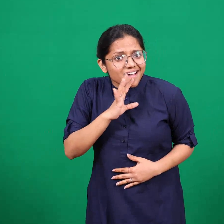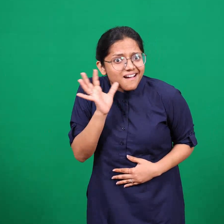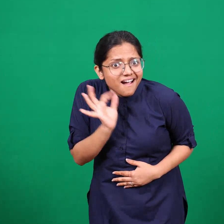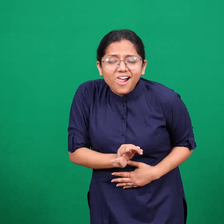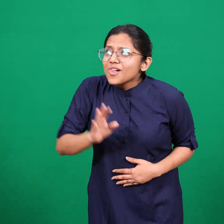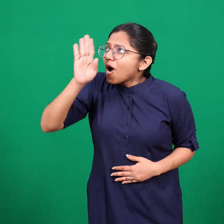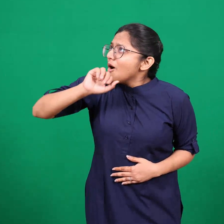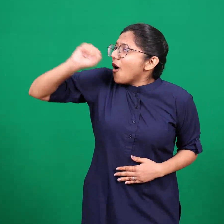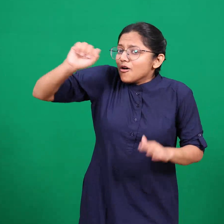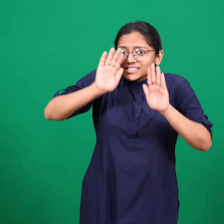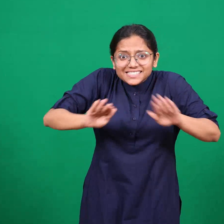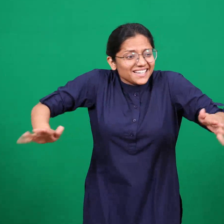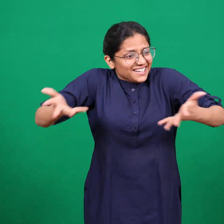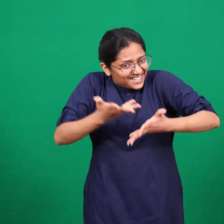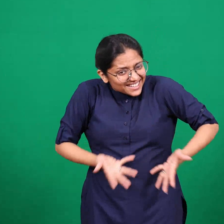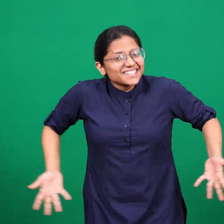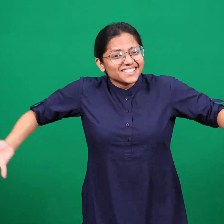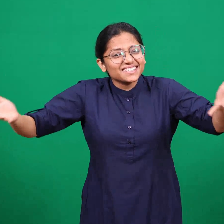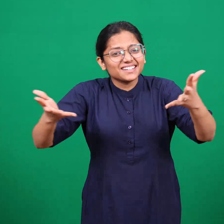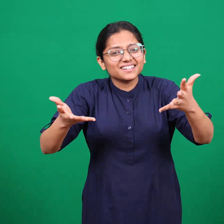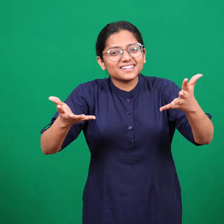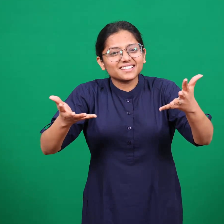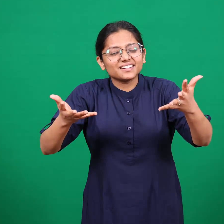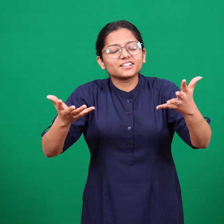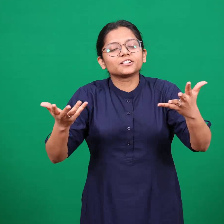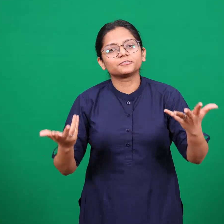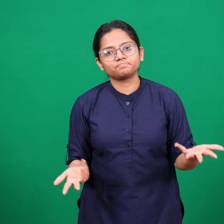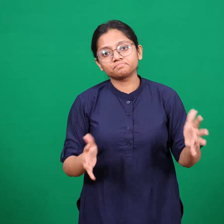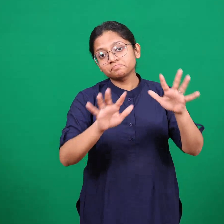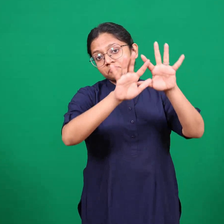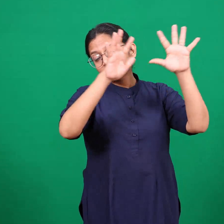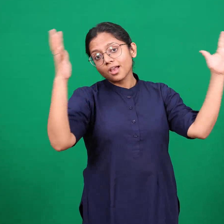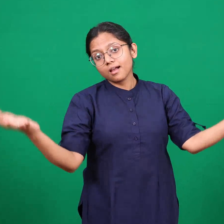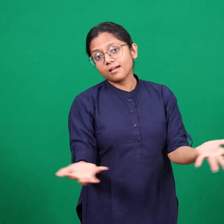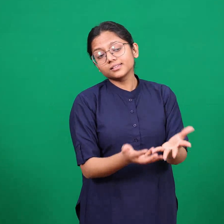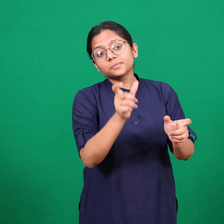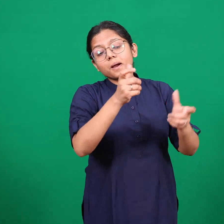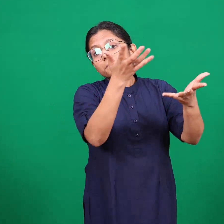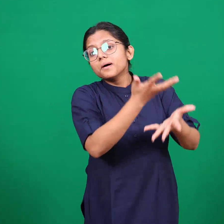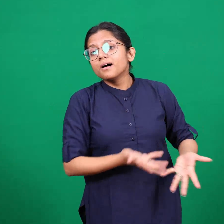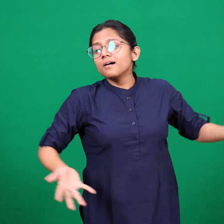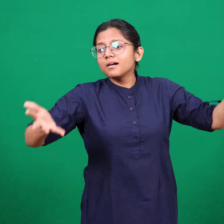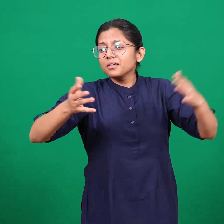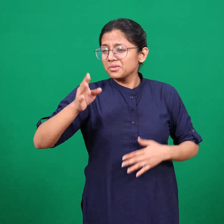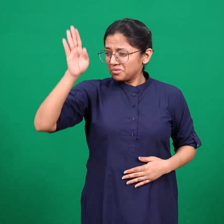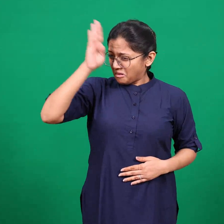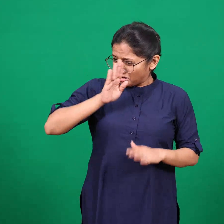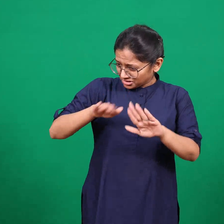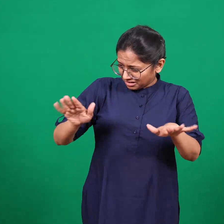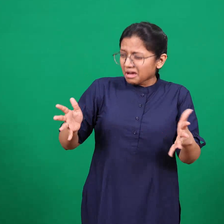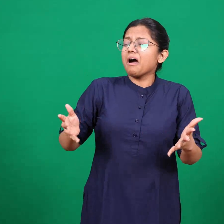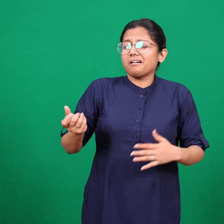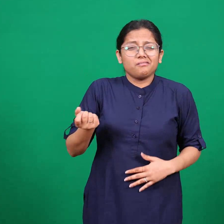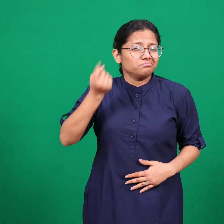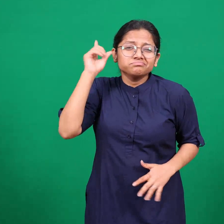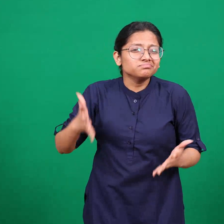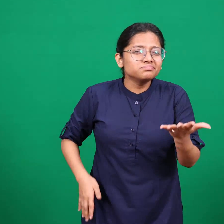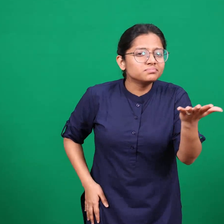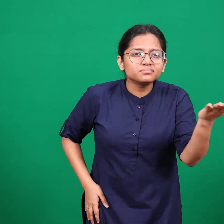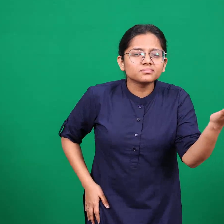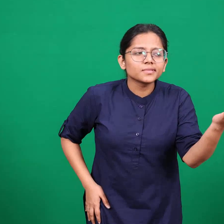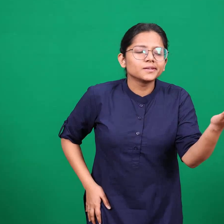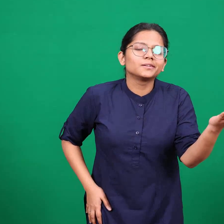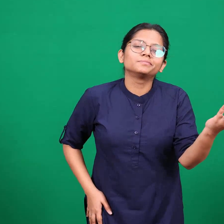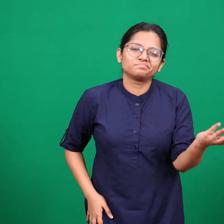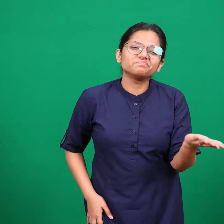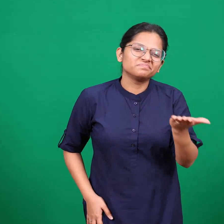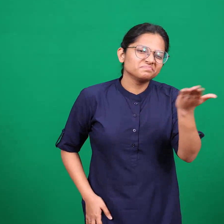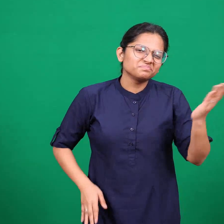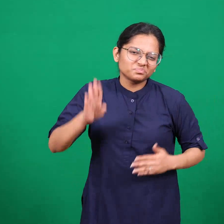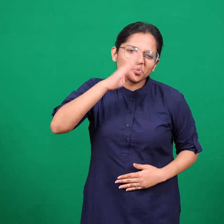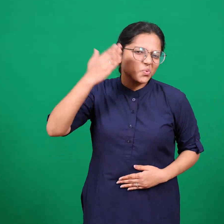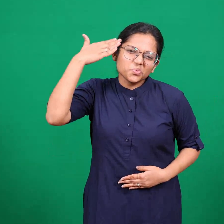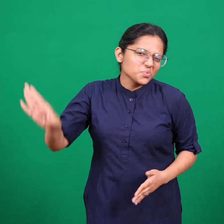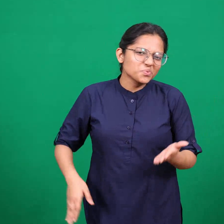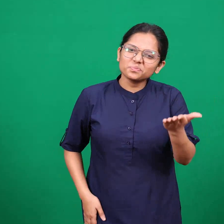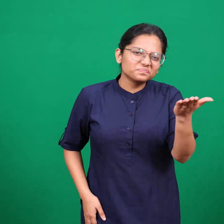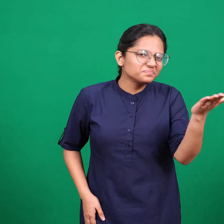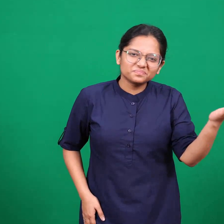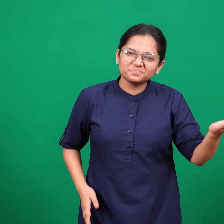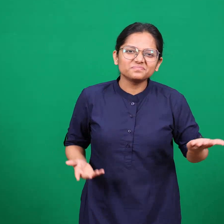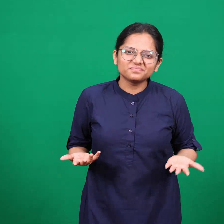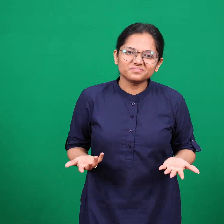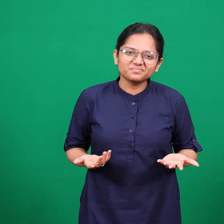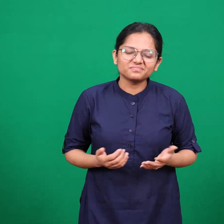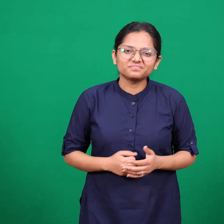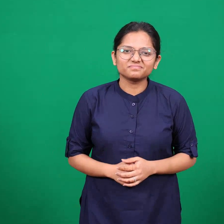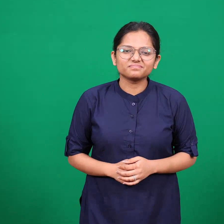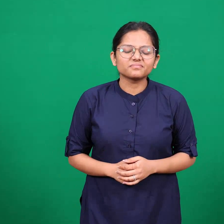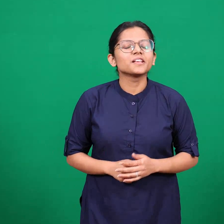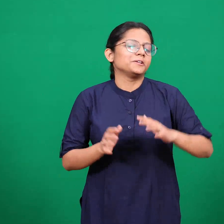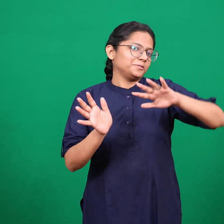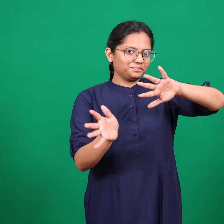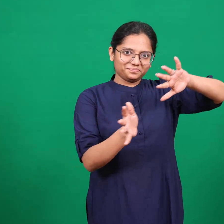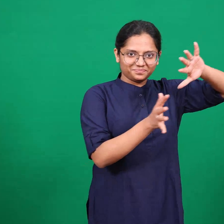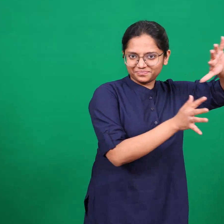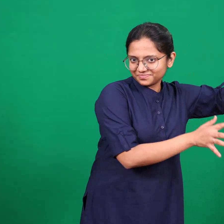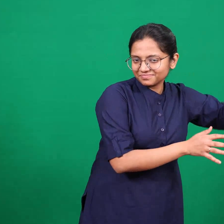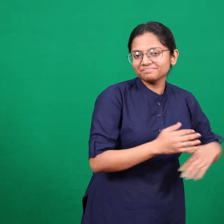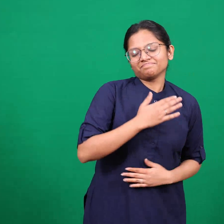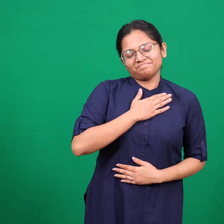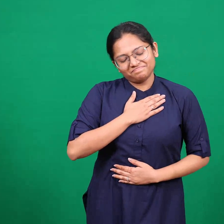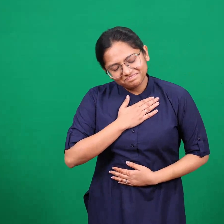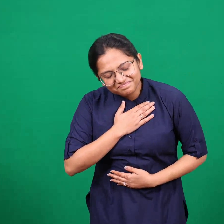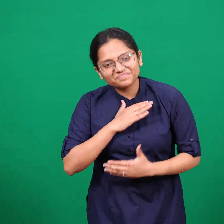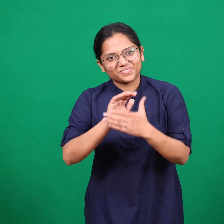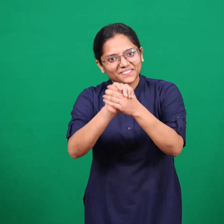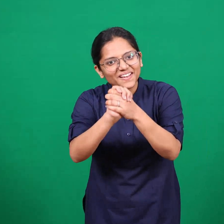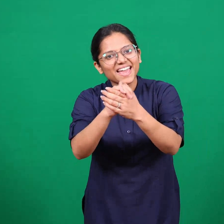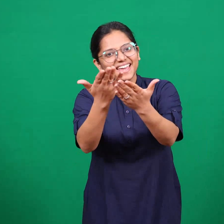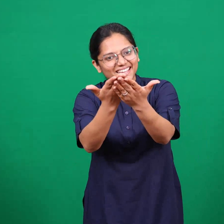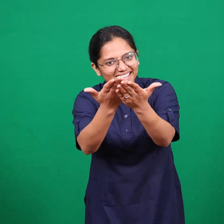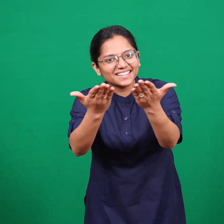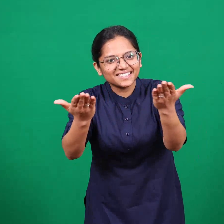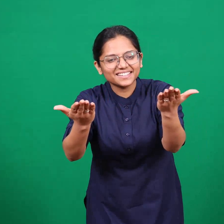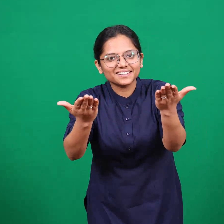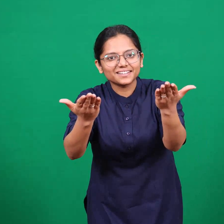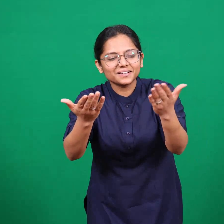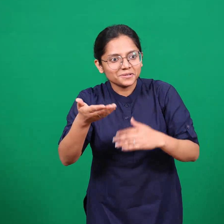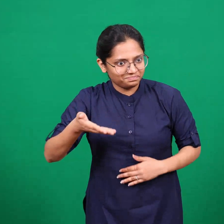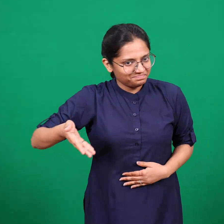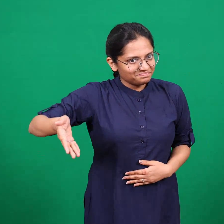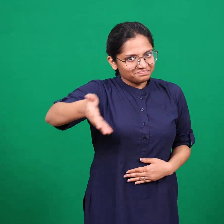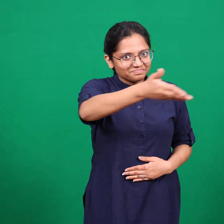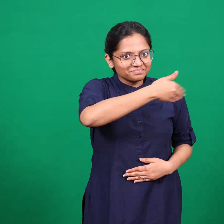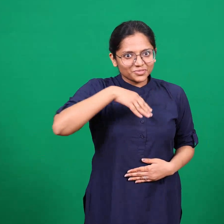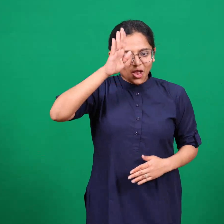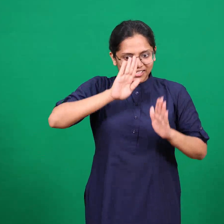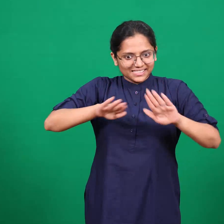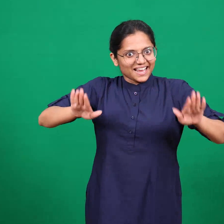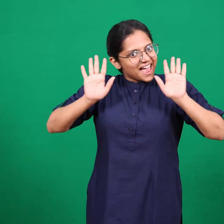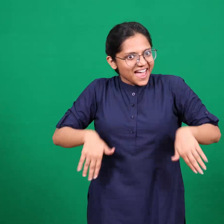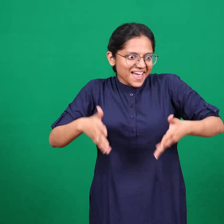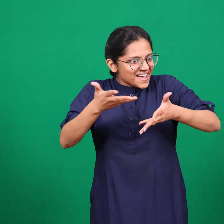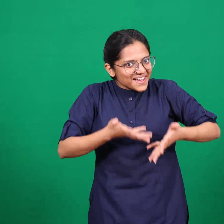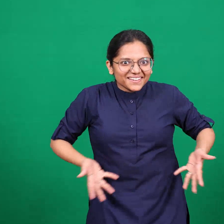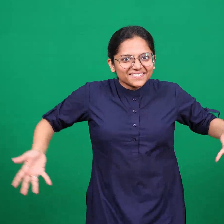The reason the world does not know us is that it did not know Him.